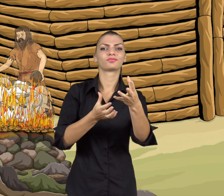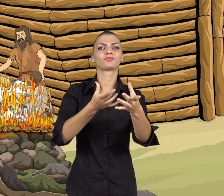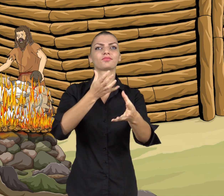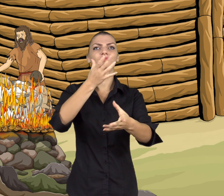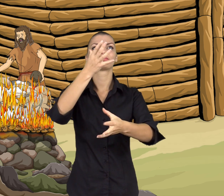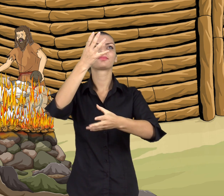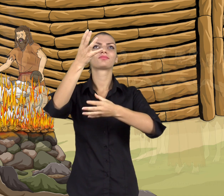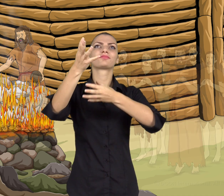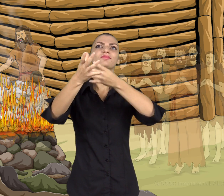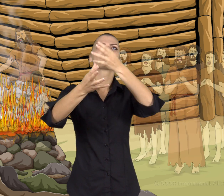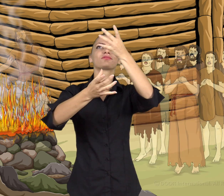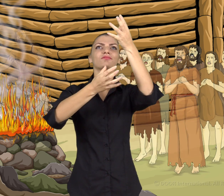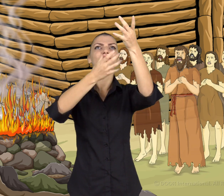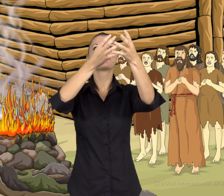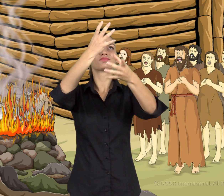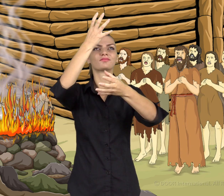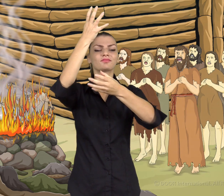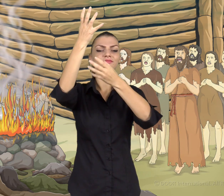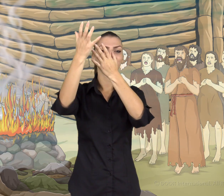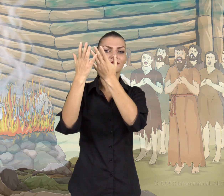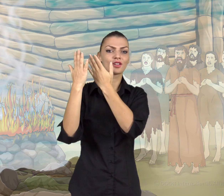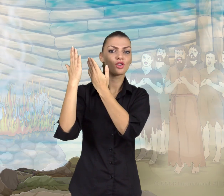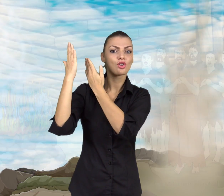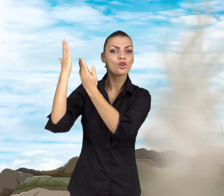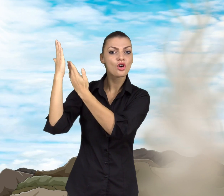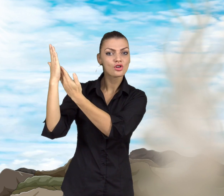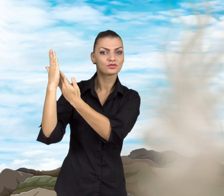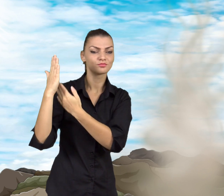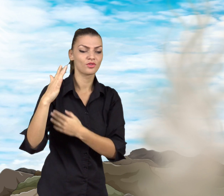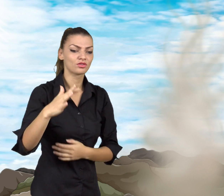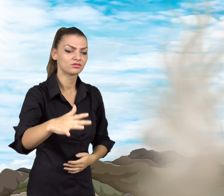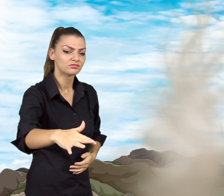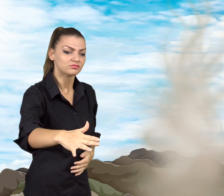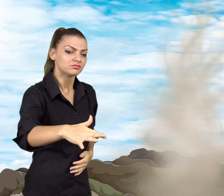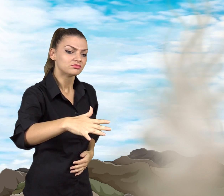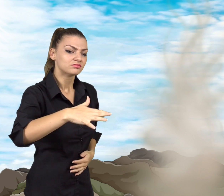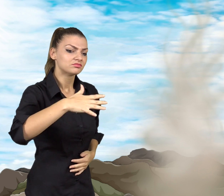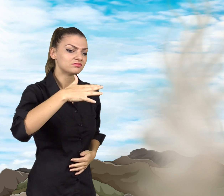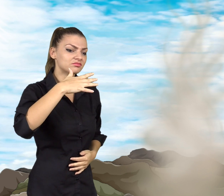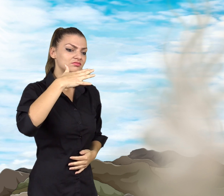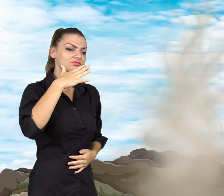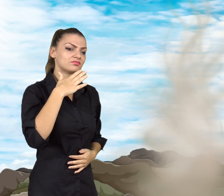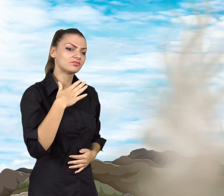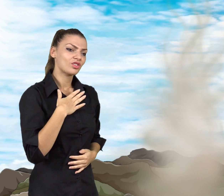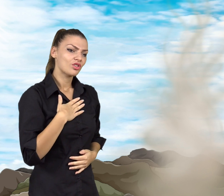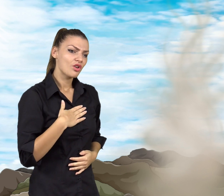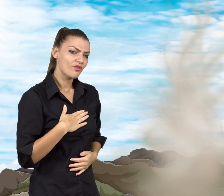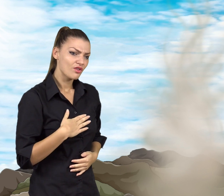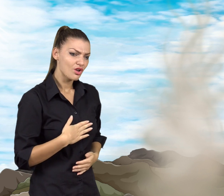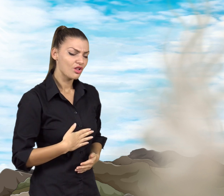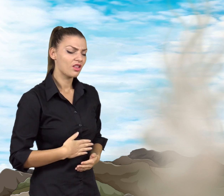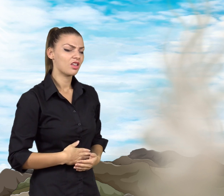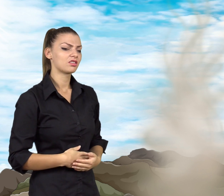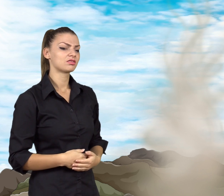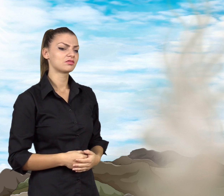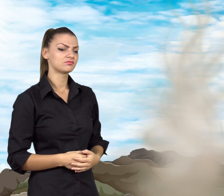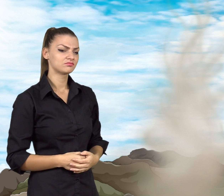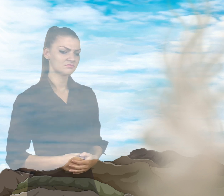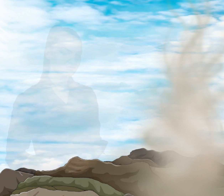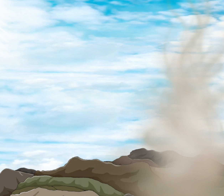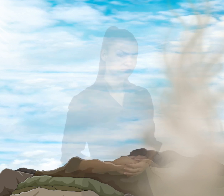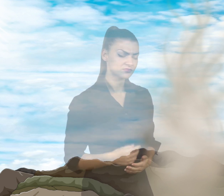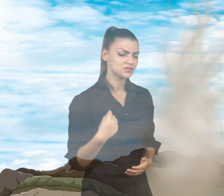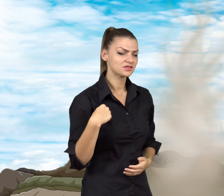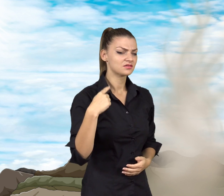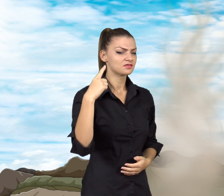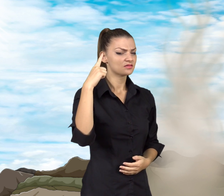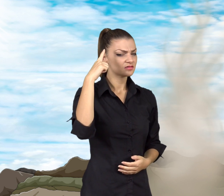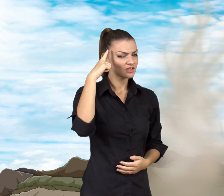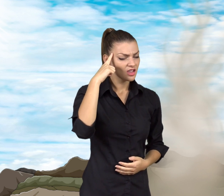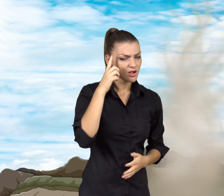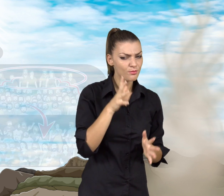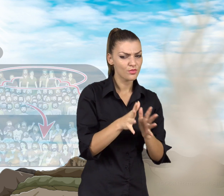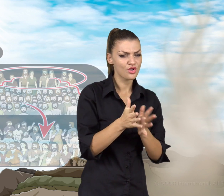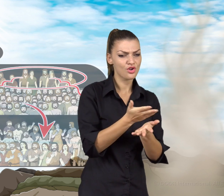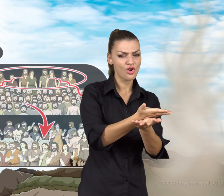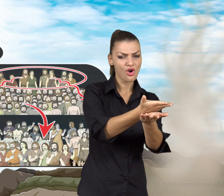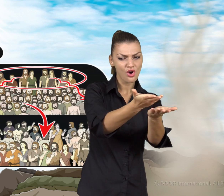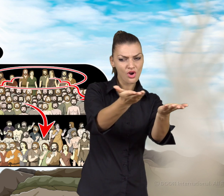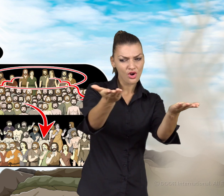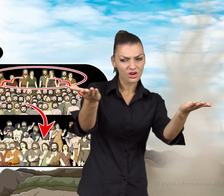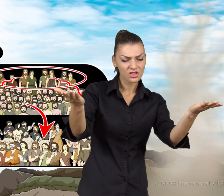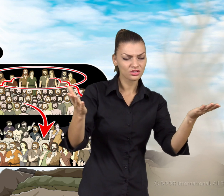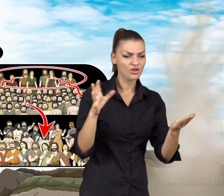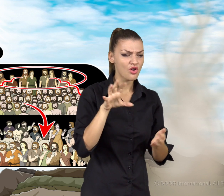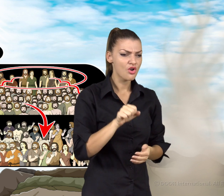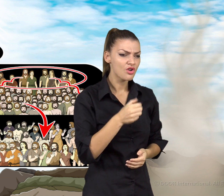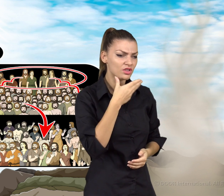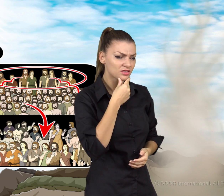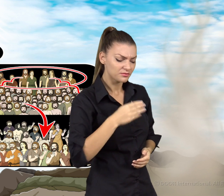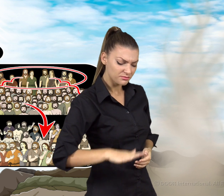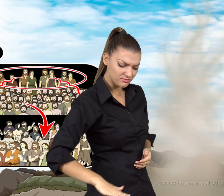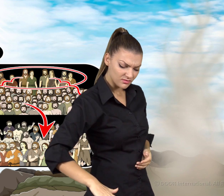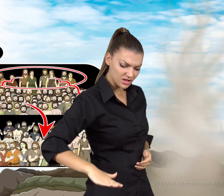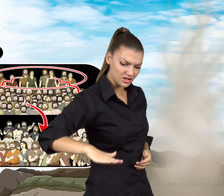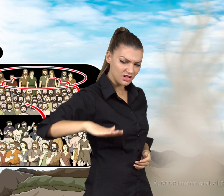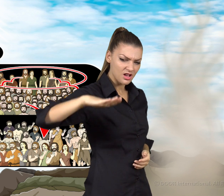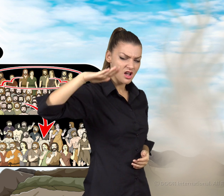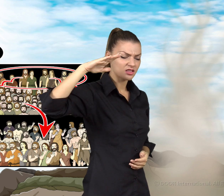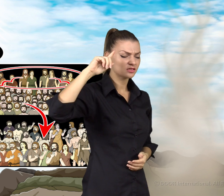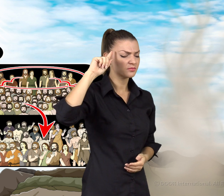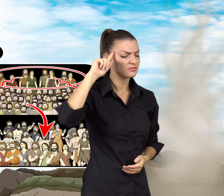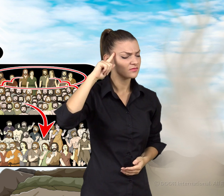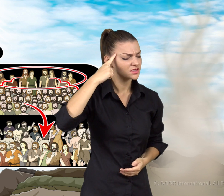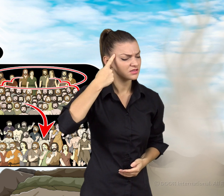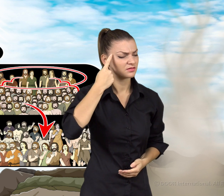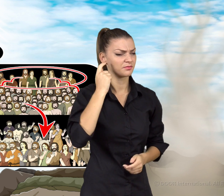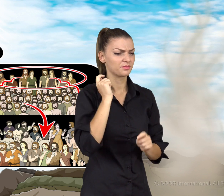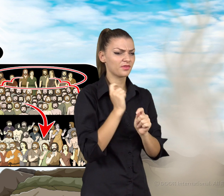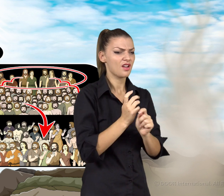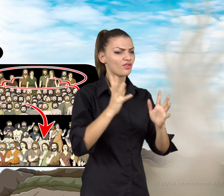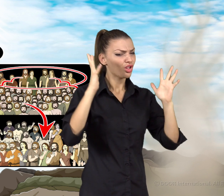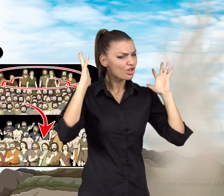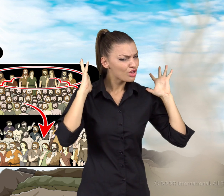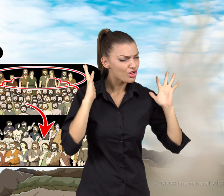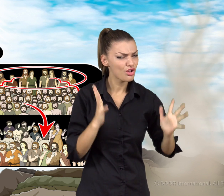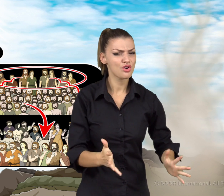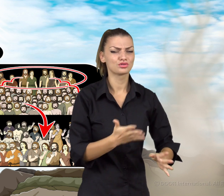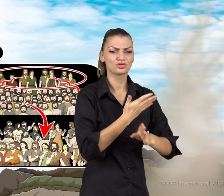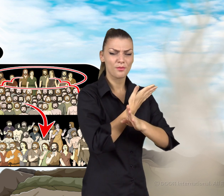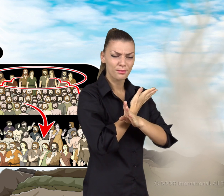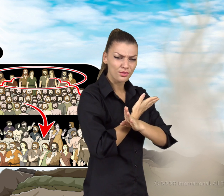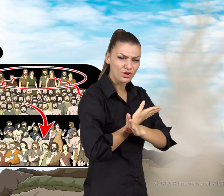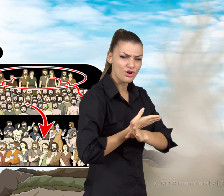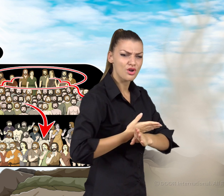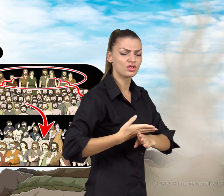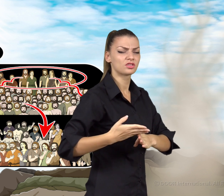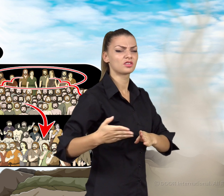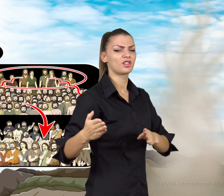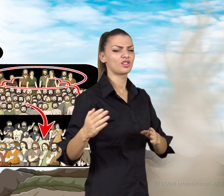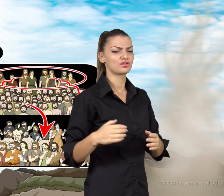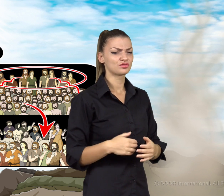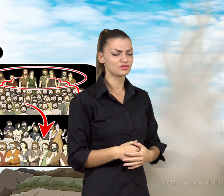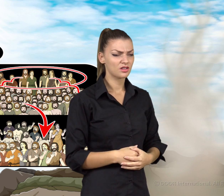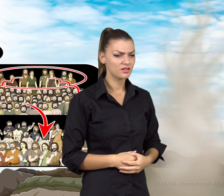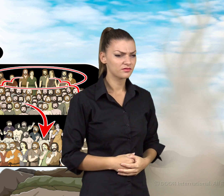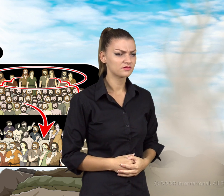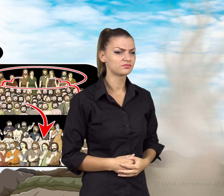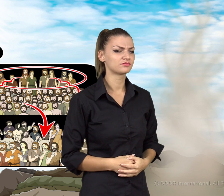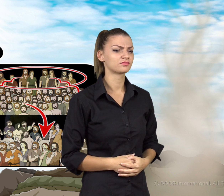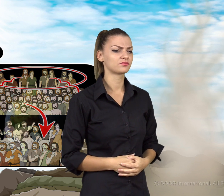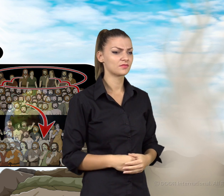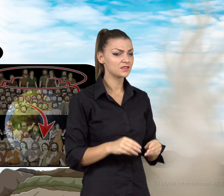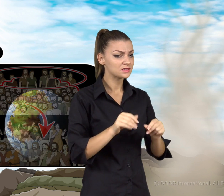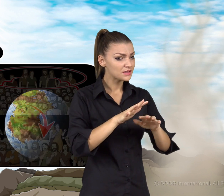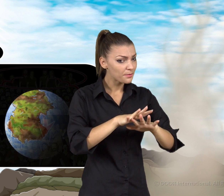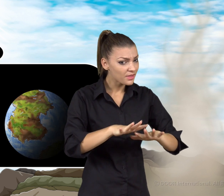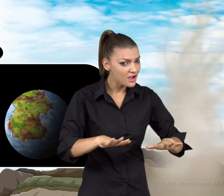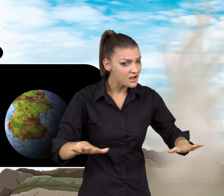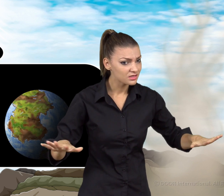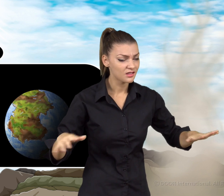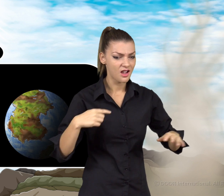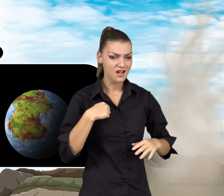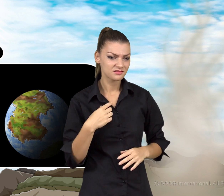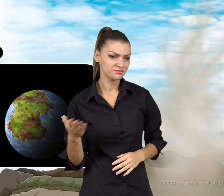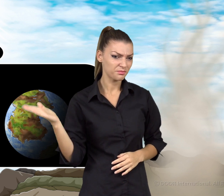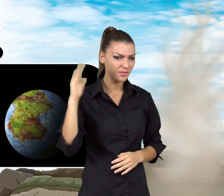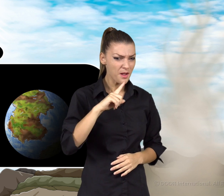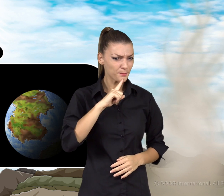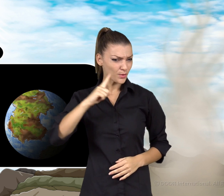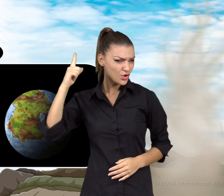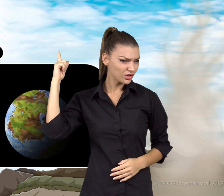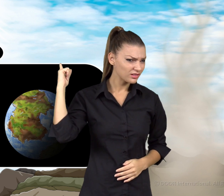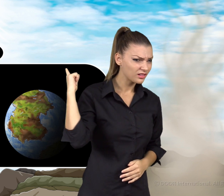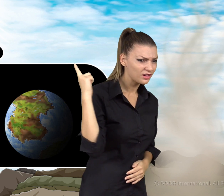When the LORD smelled the pleasing aroma, He said in His heart, “Never again will I curse the ground because of man, even though every inclination of his heart is evil from his youth.